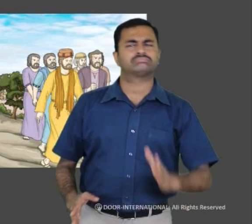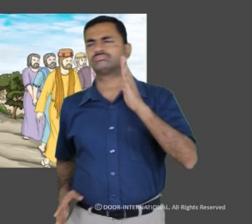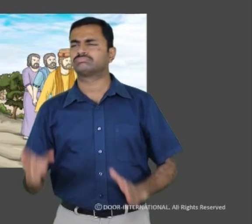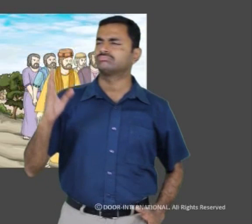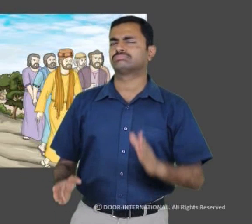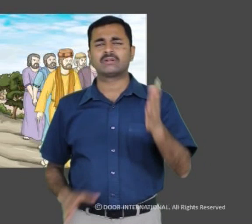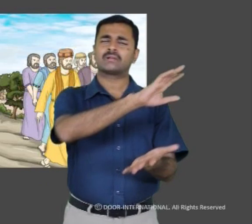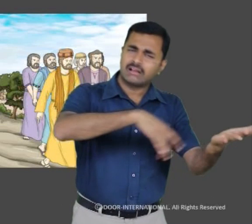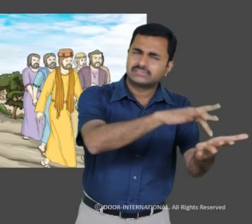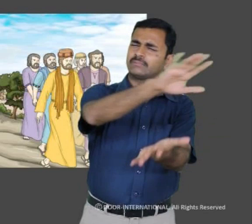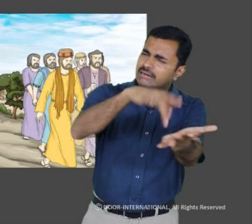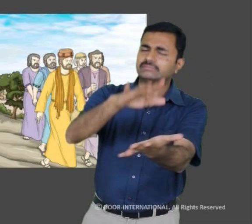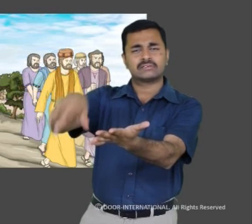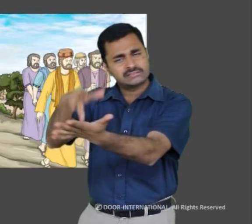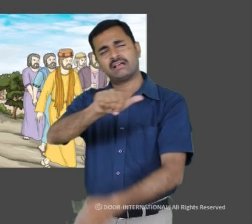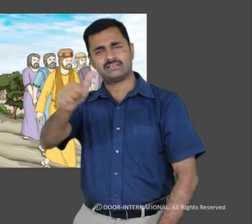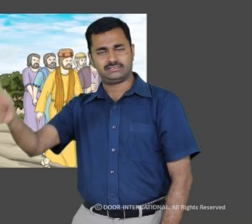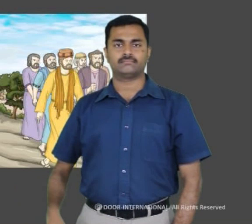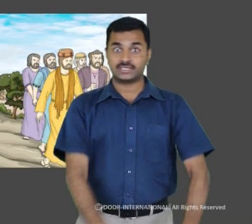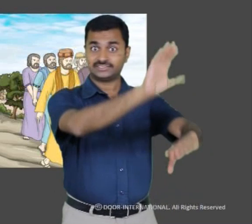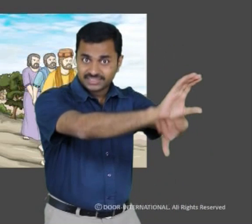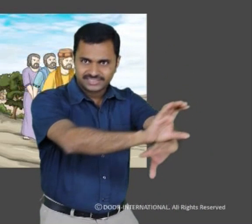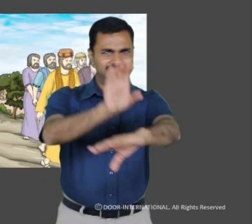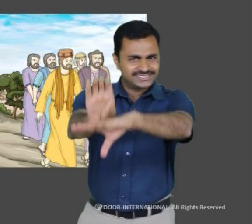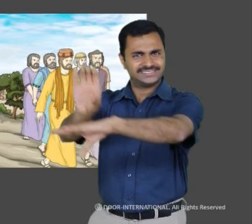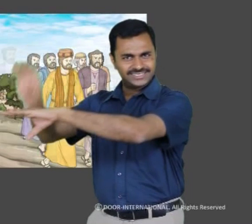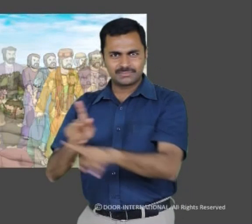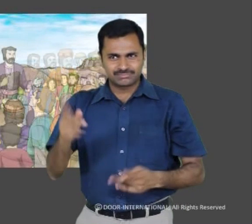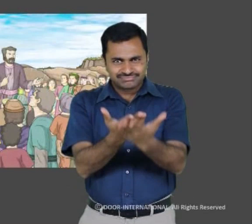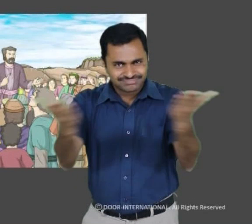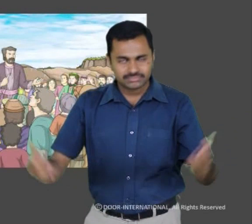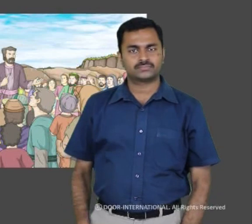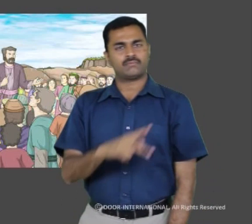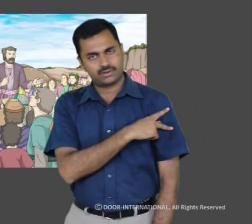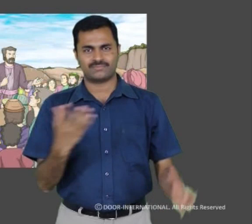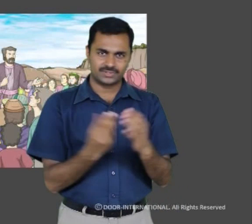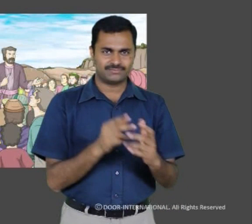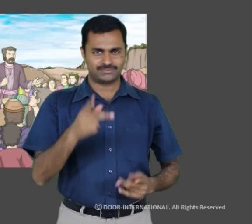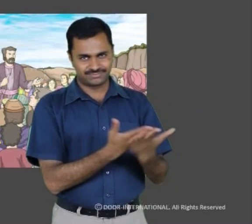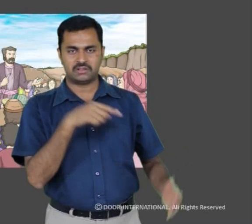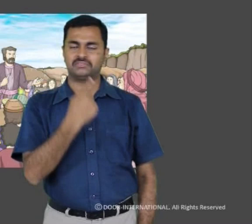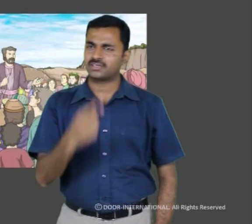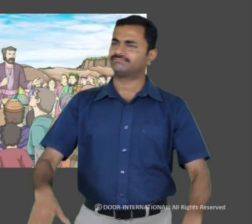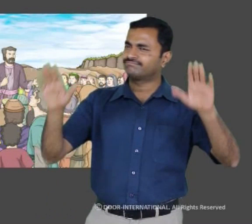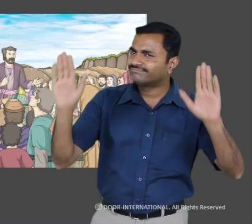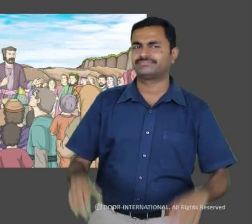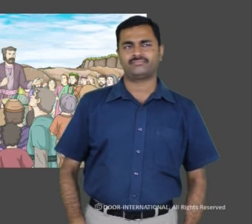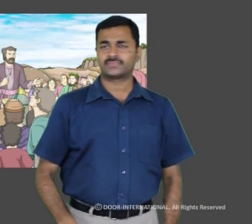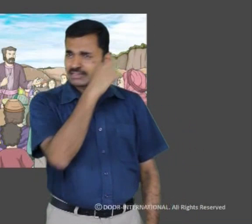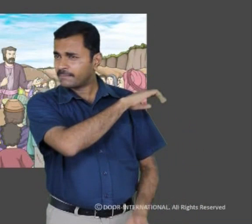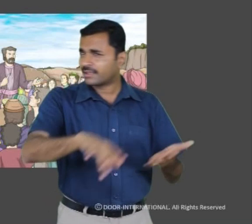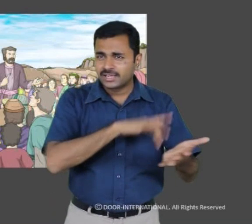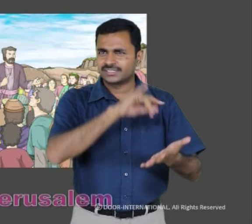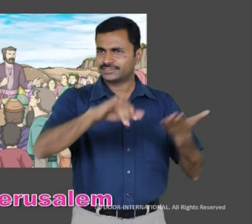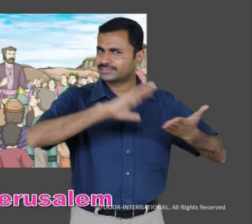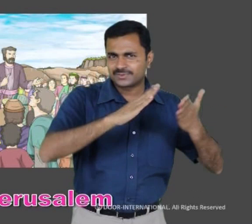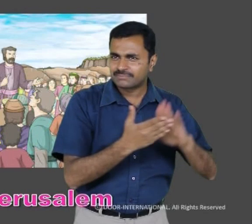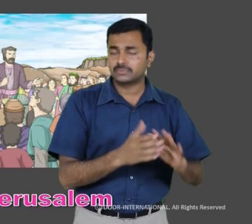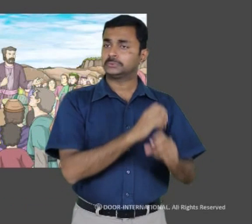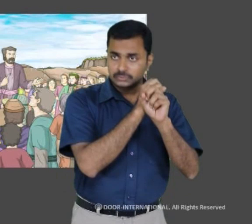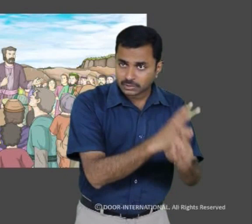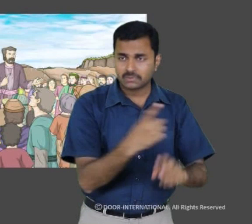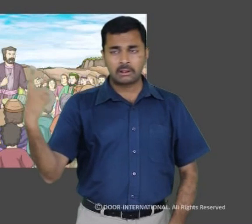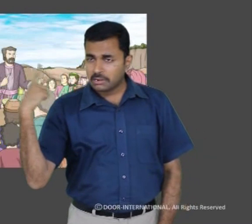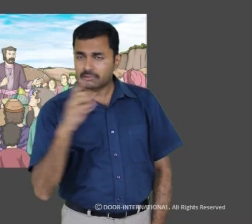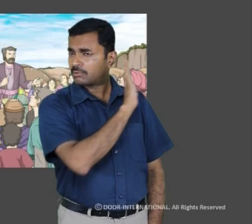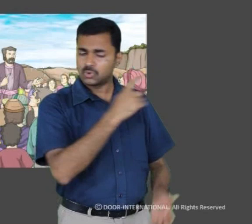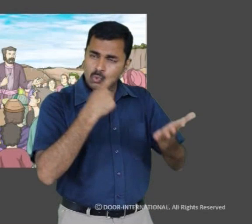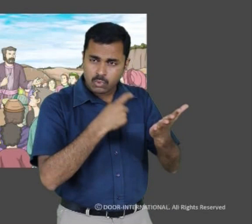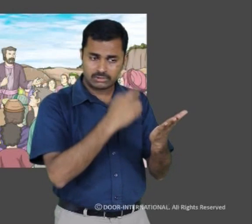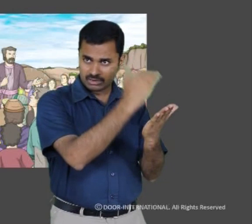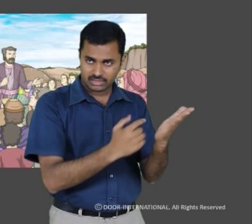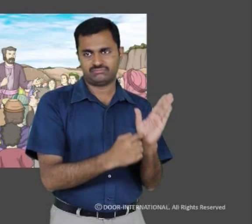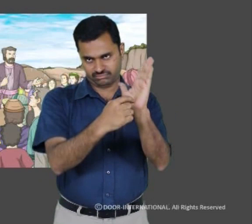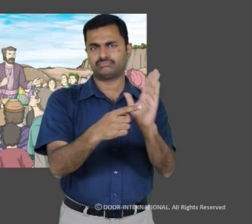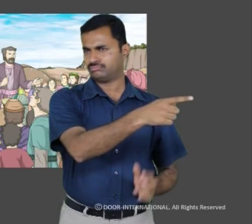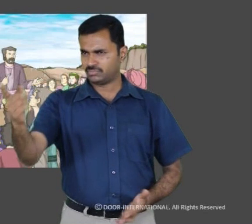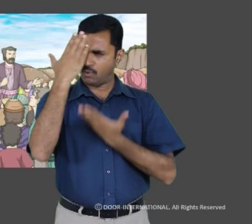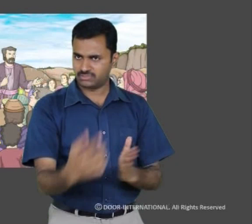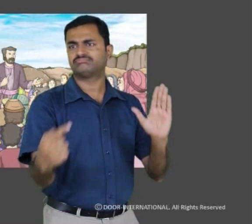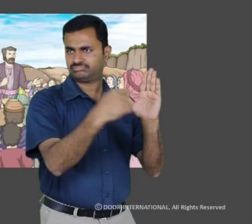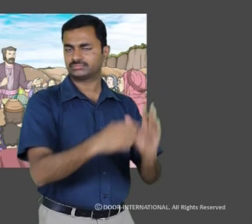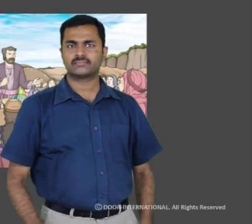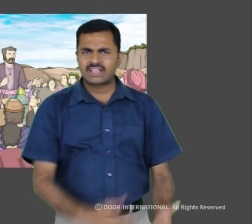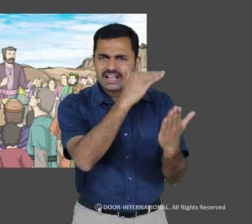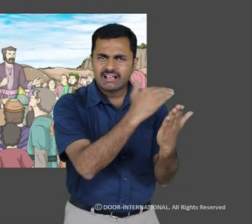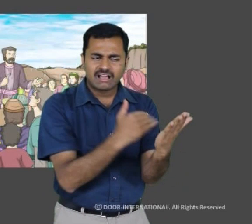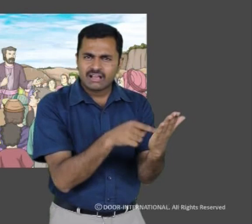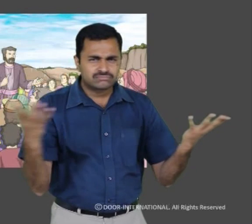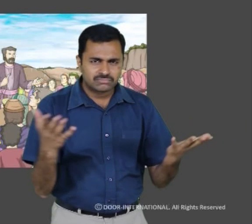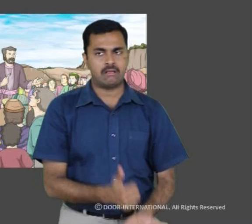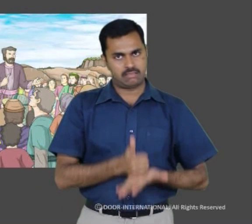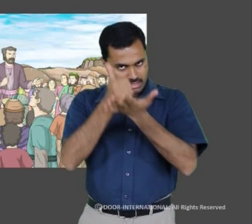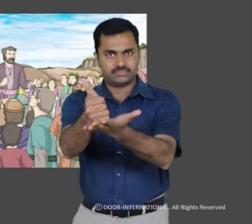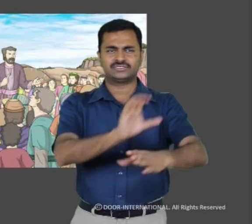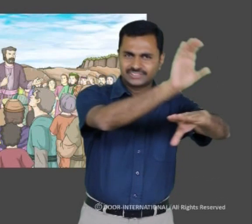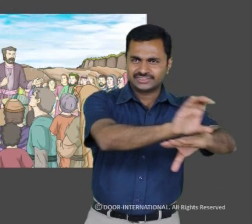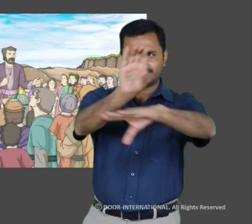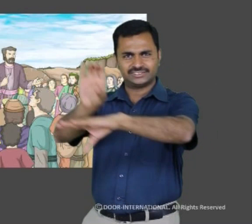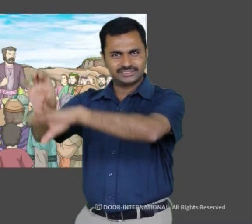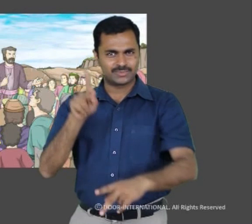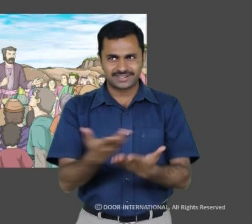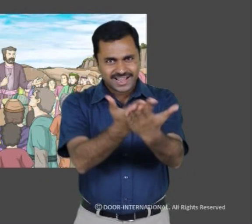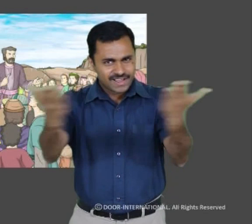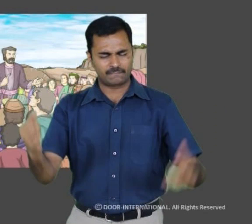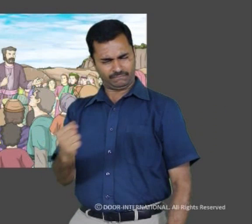As they went from town to town, they delivered the decisions handed down by the apostles and elders in Jerusalem for the people to obey.